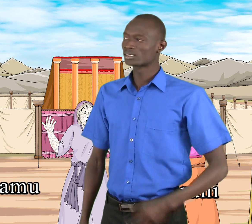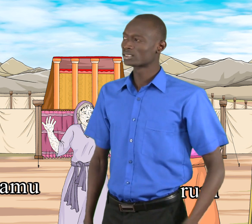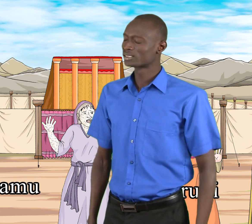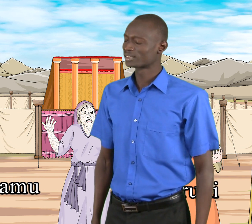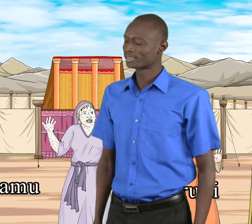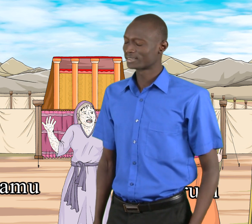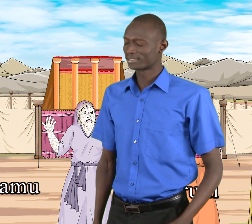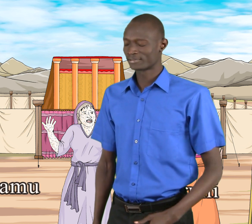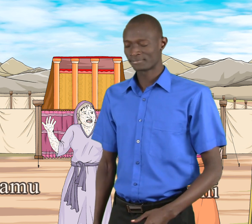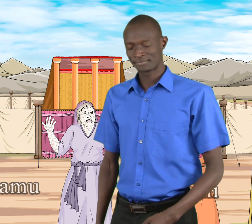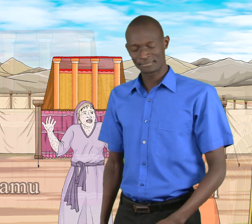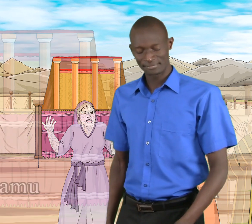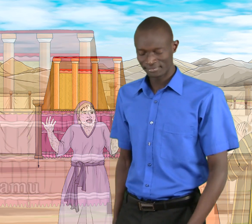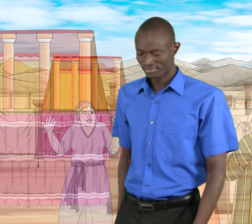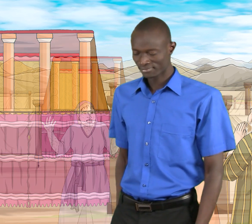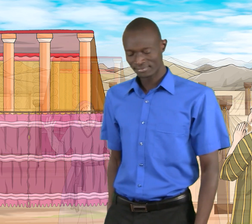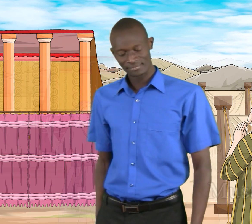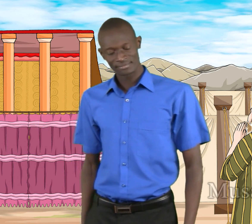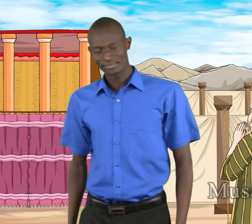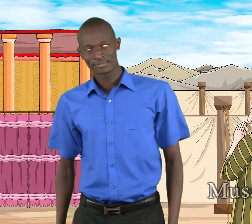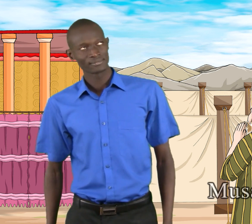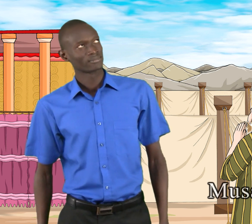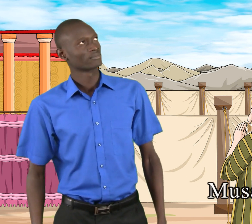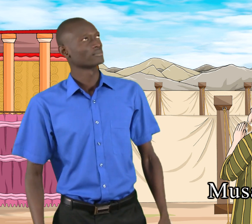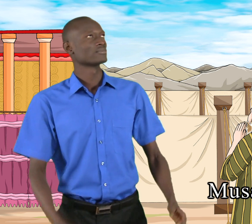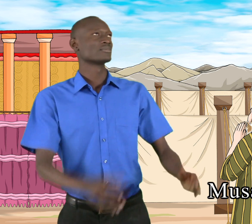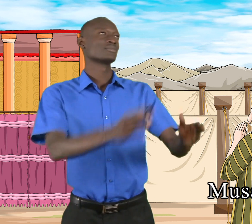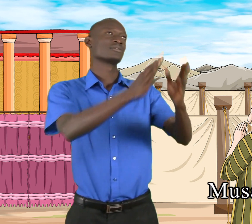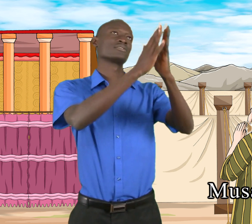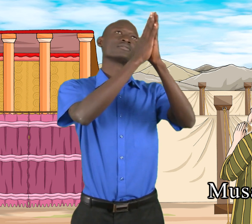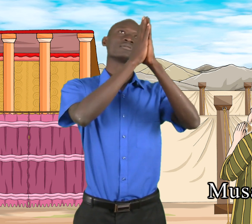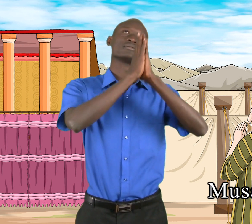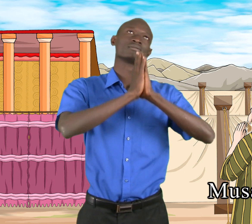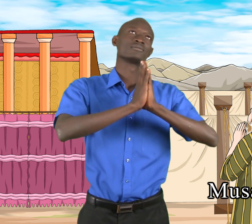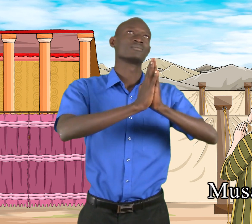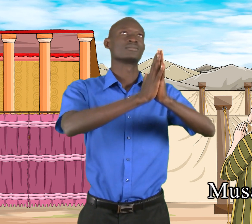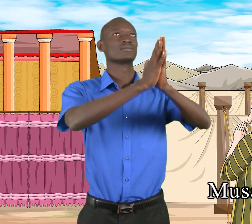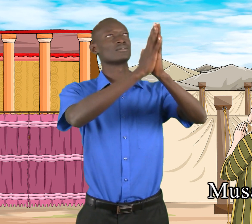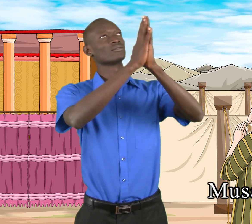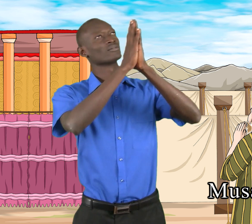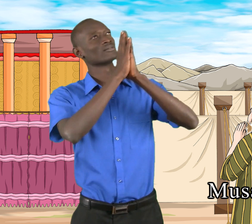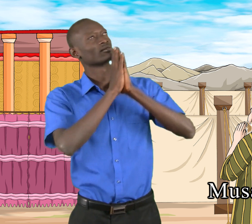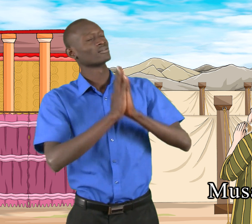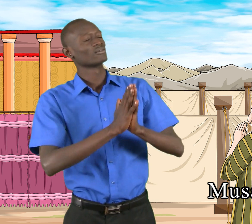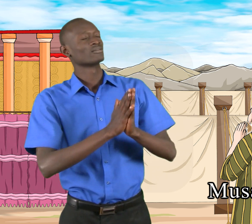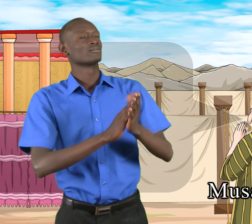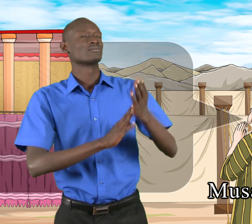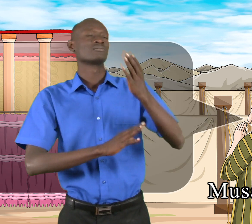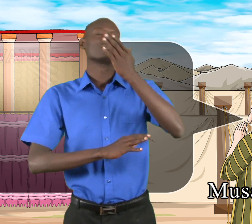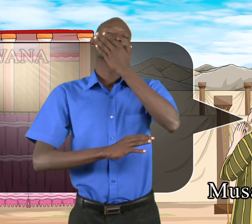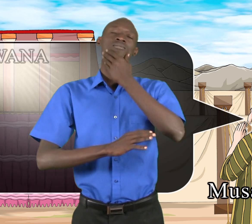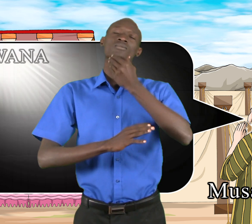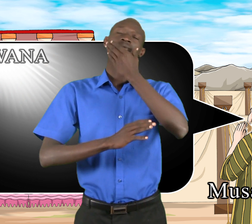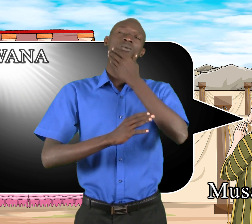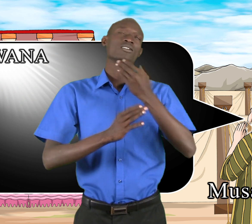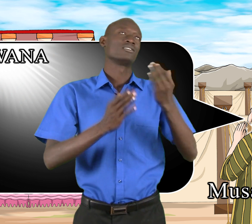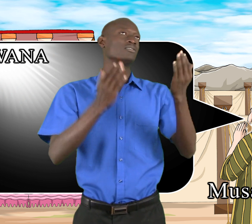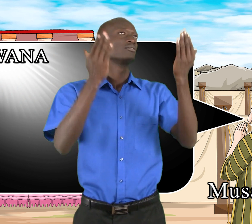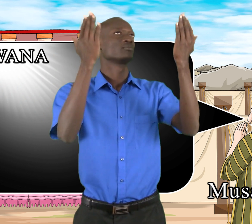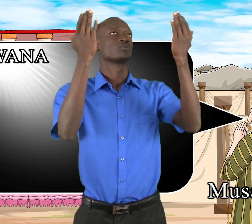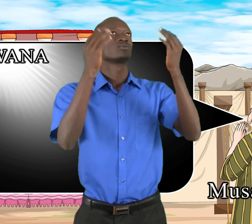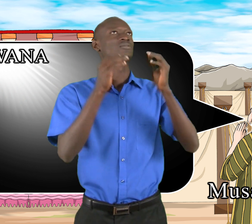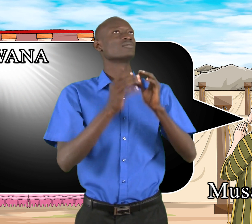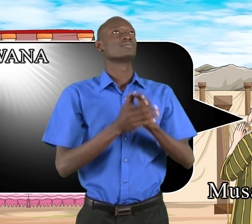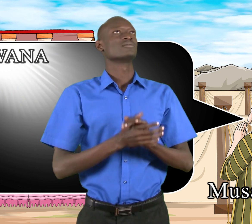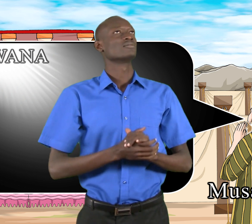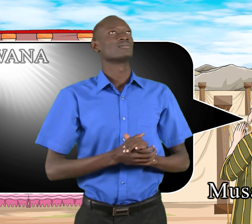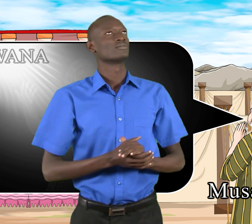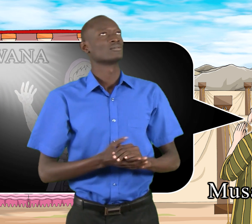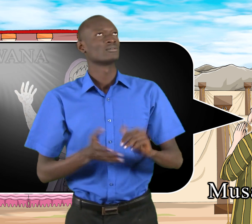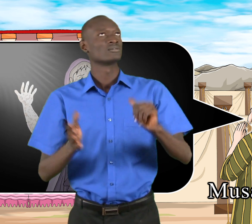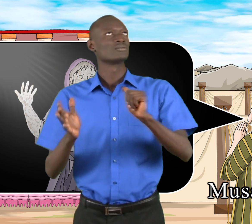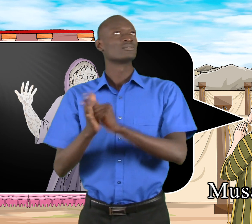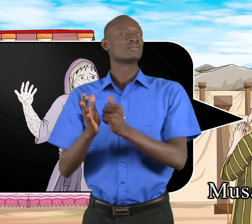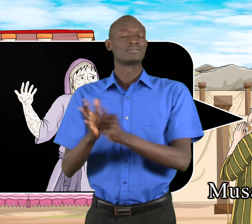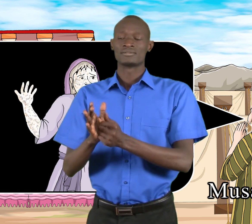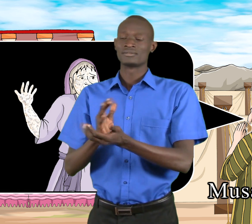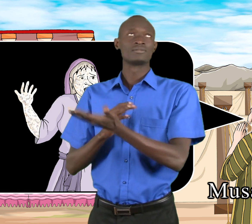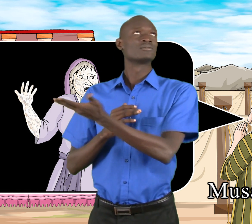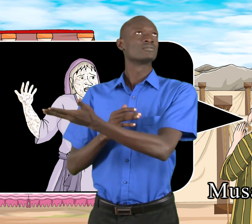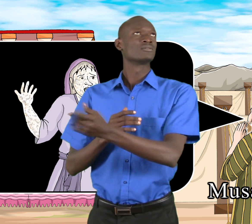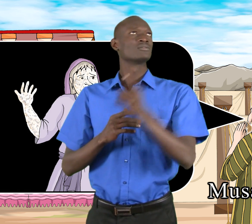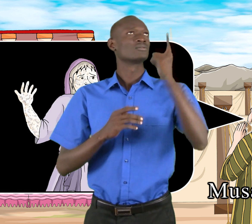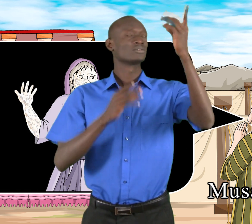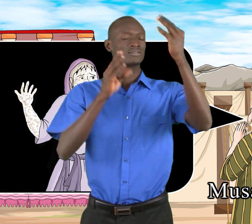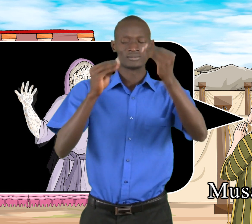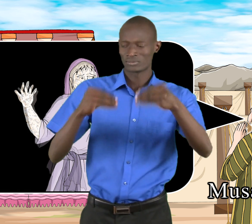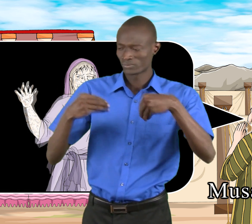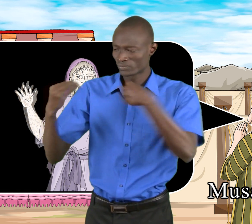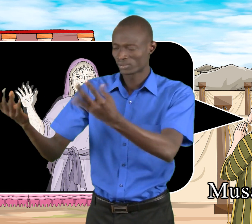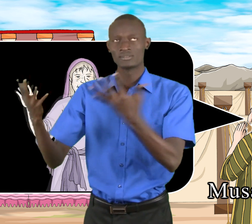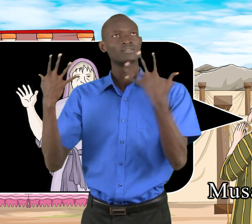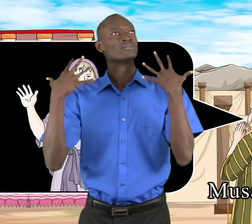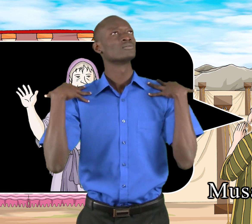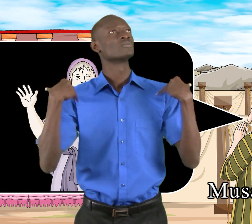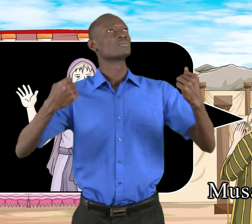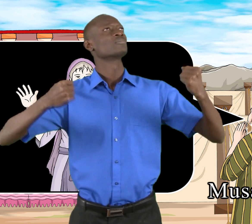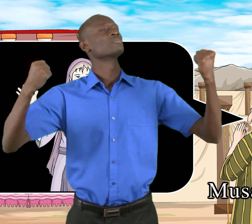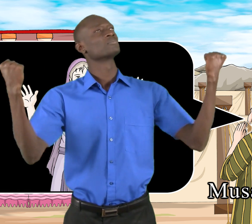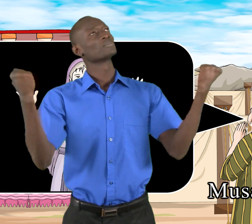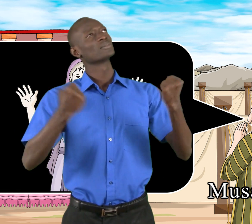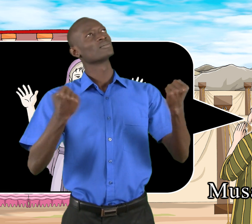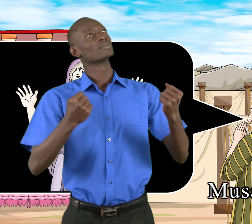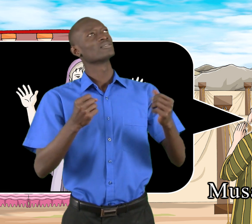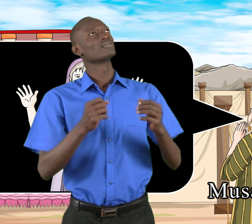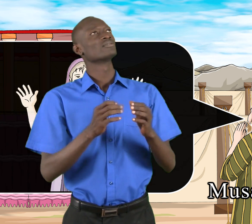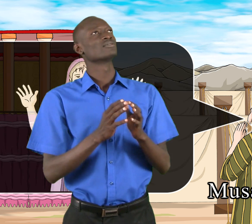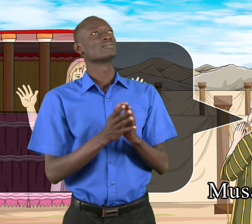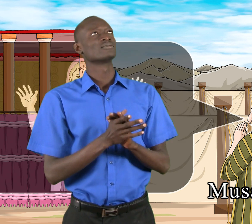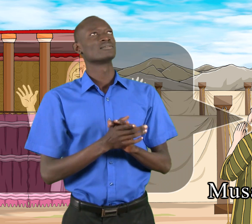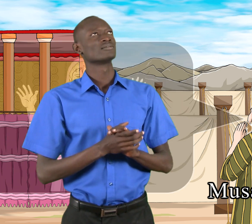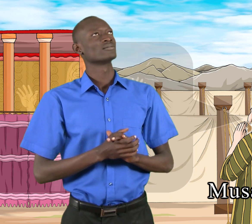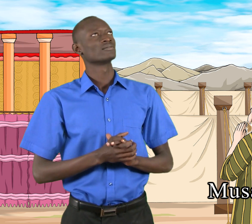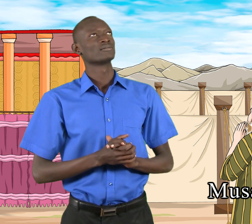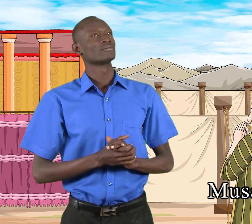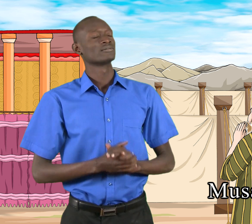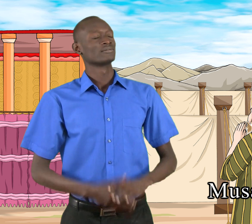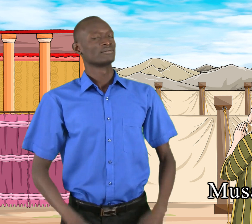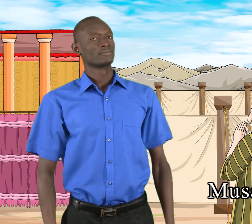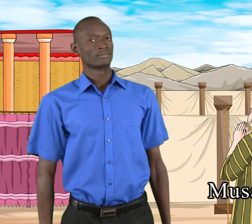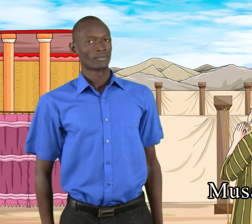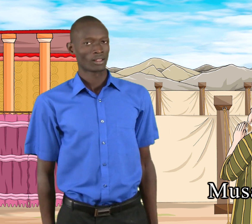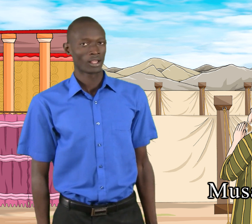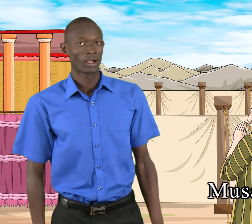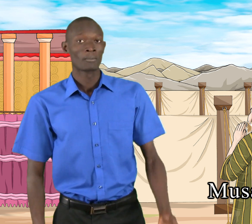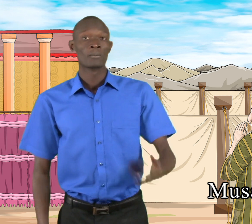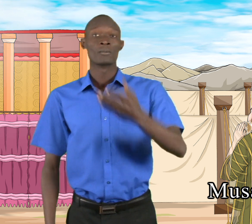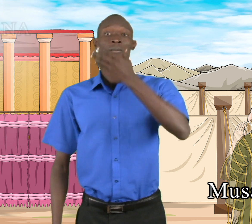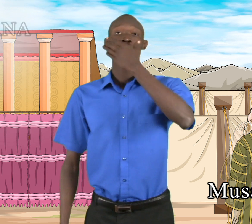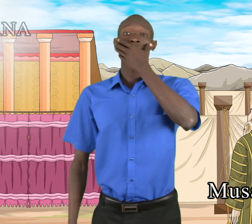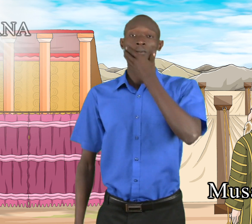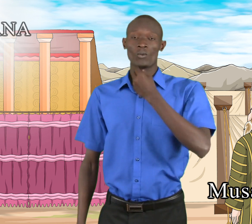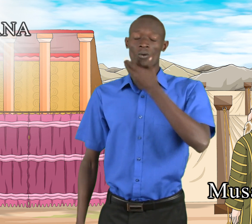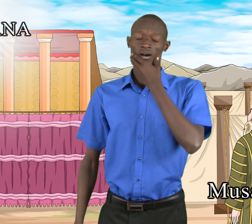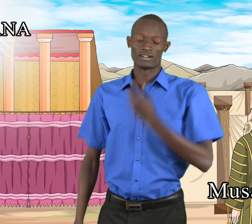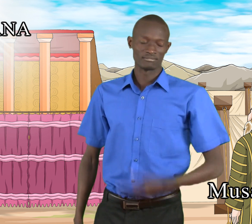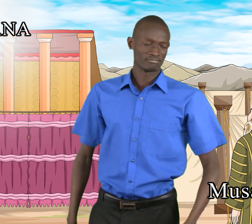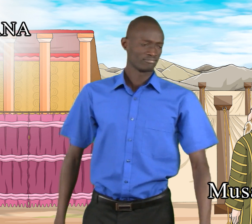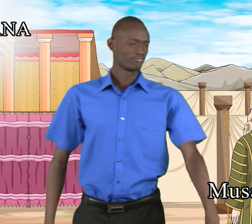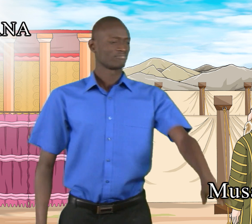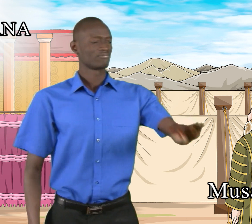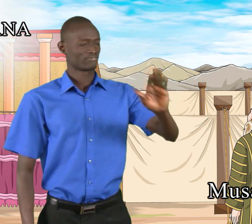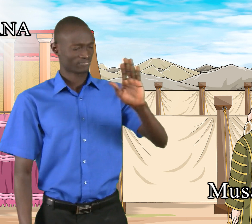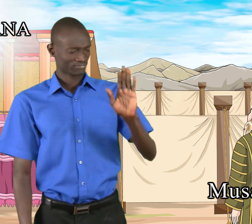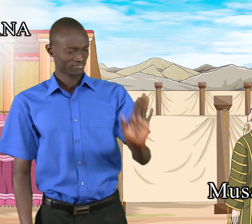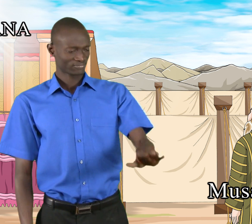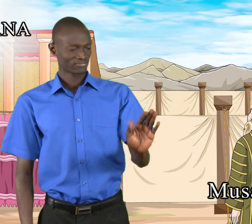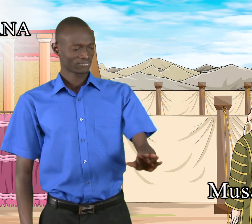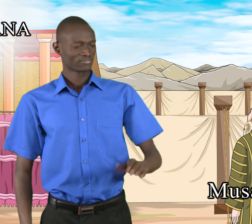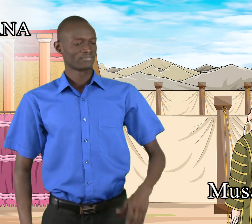So Moses cried out to the LORD, “O God, please heal her!”